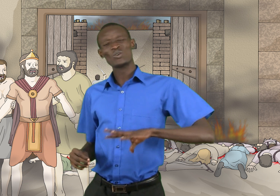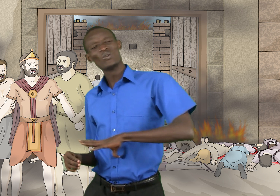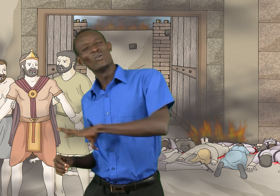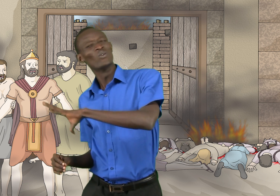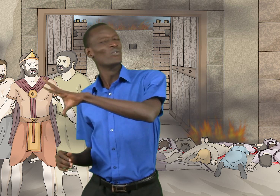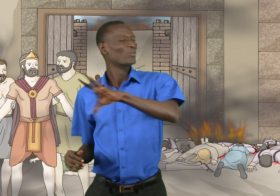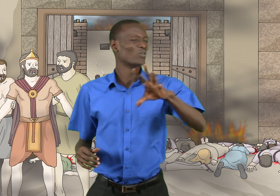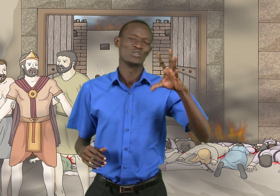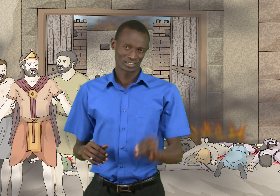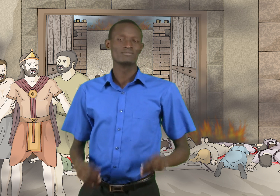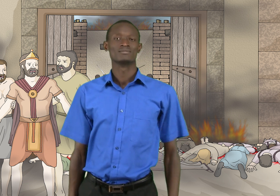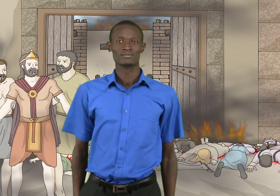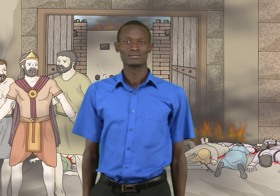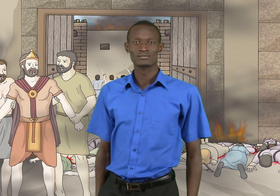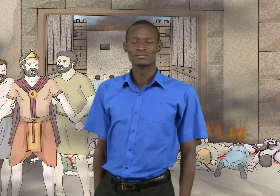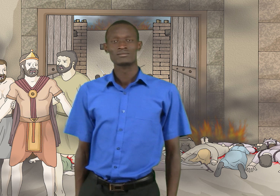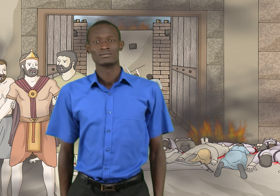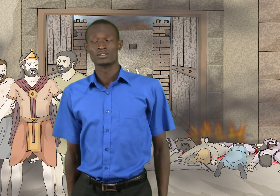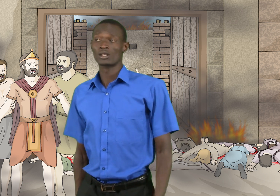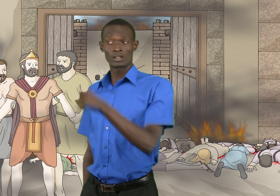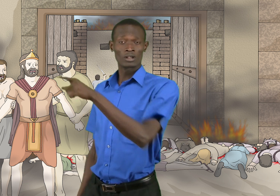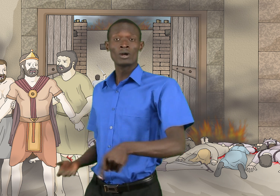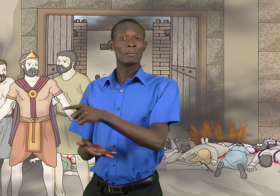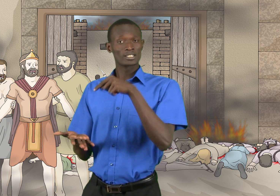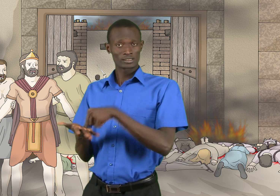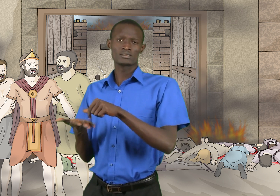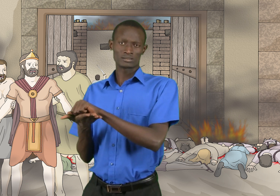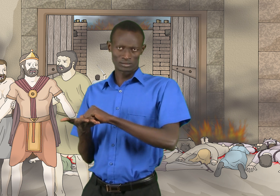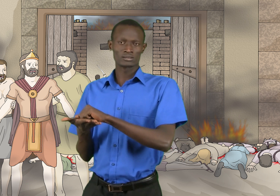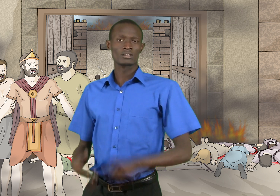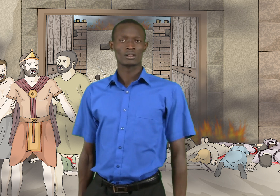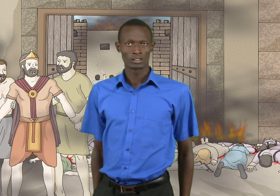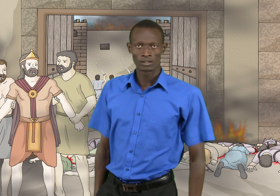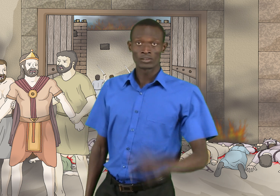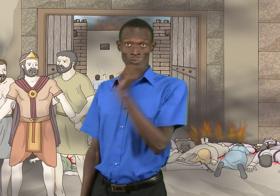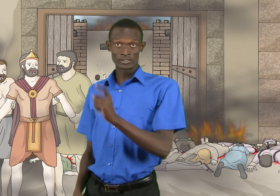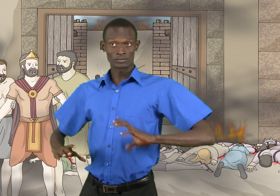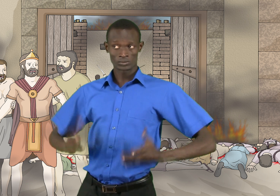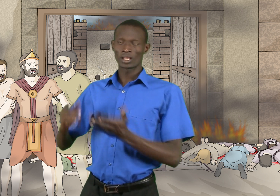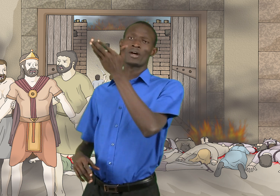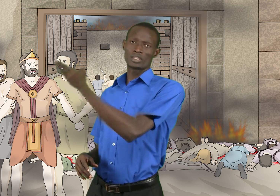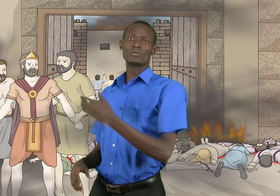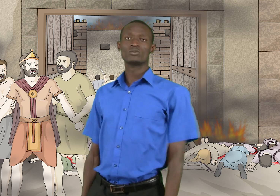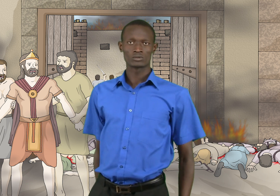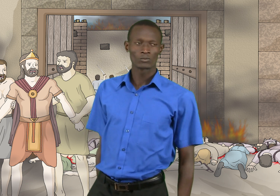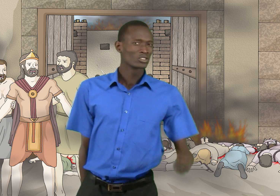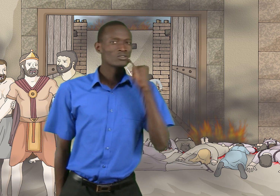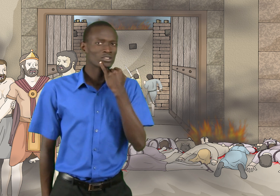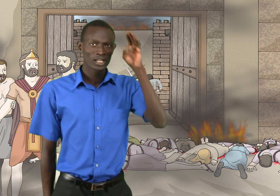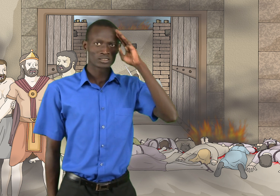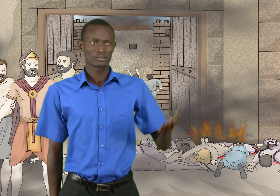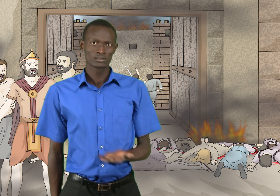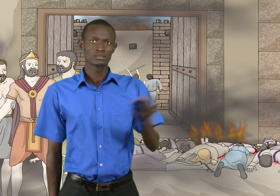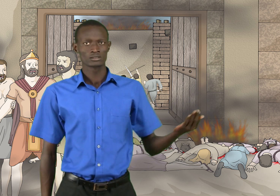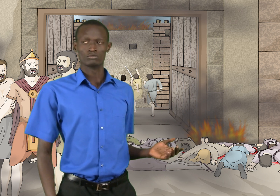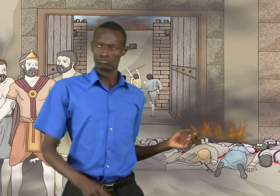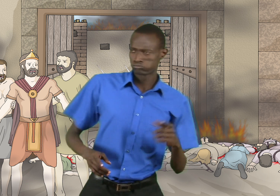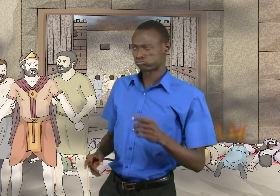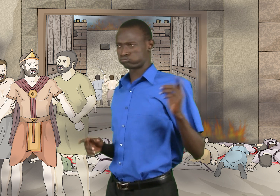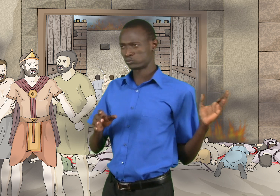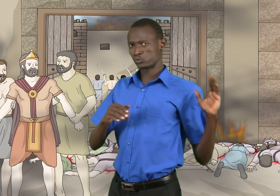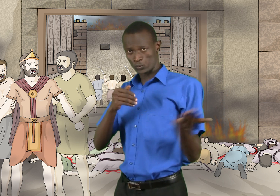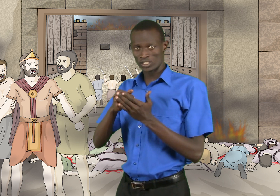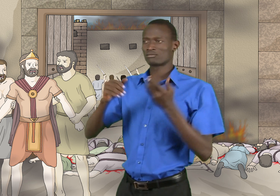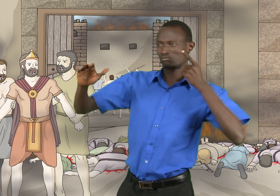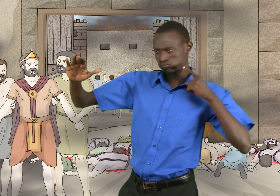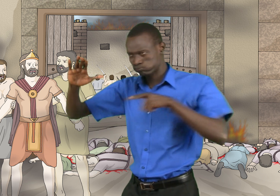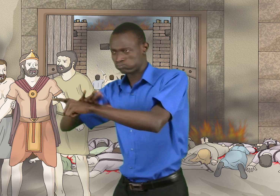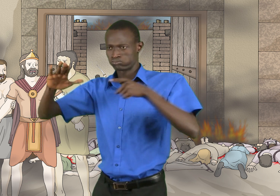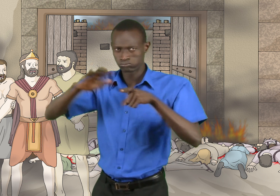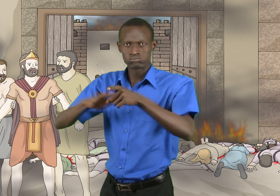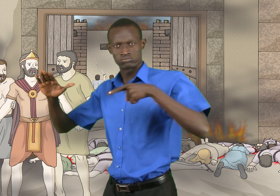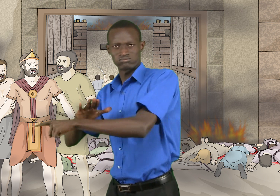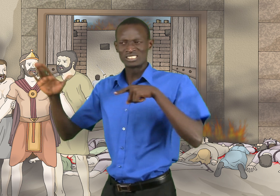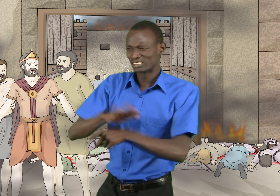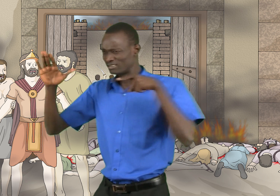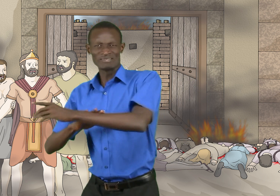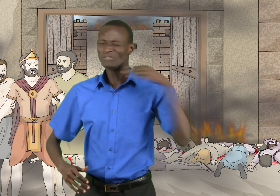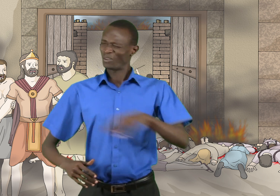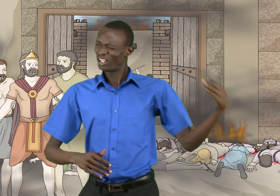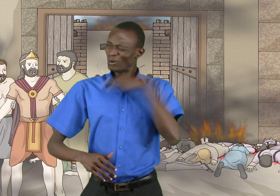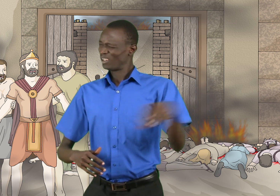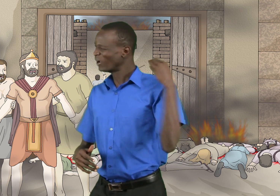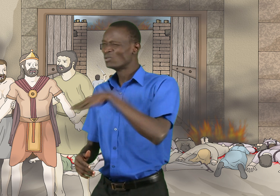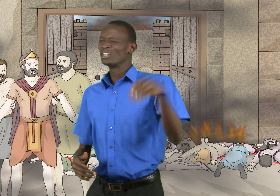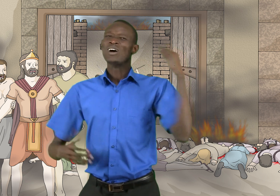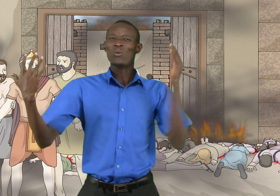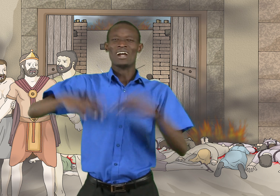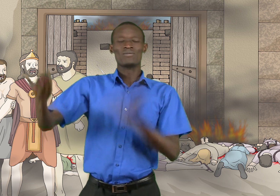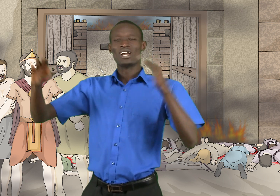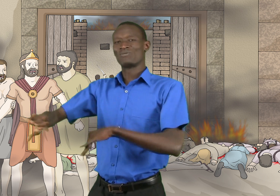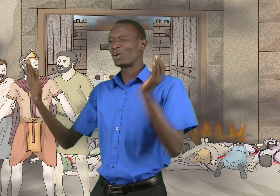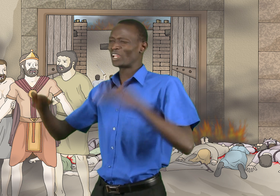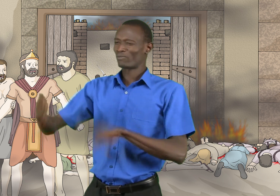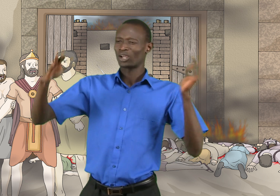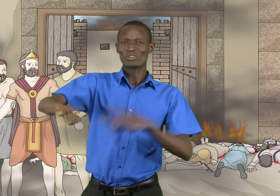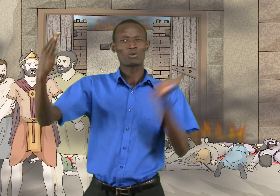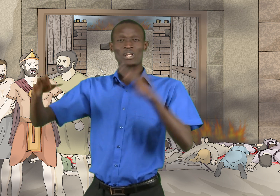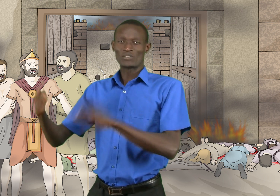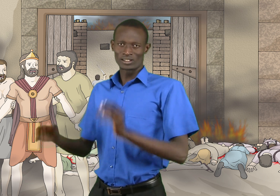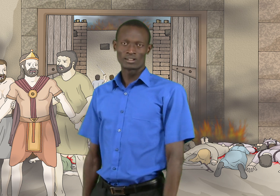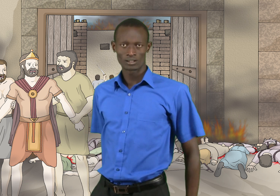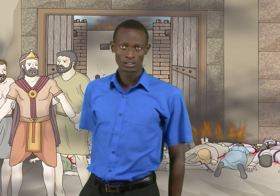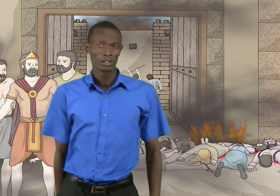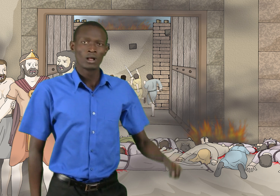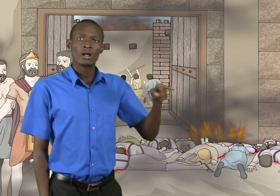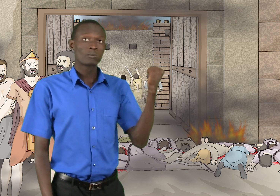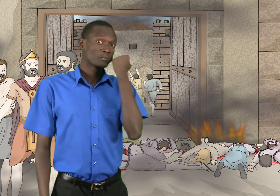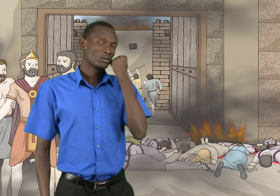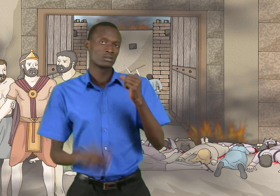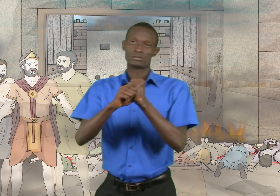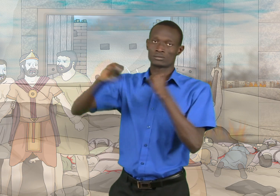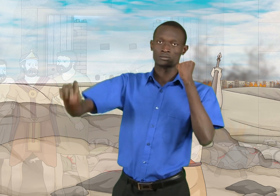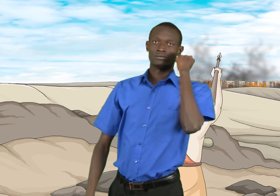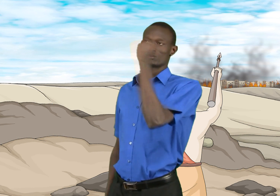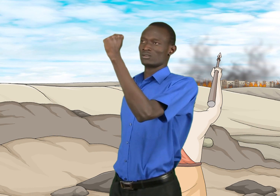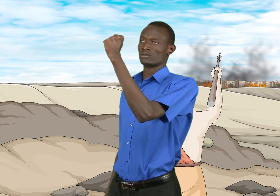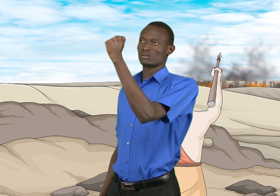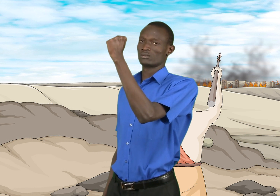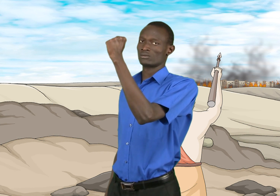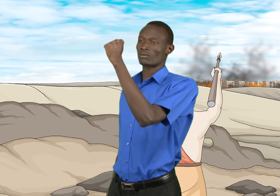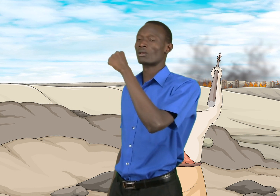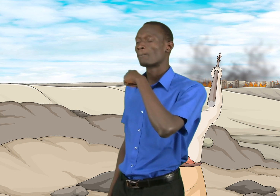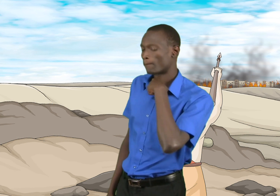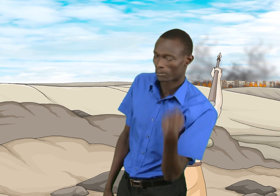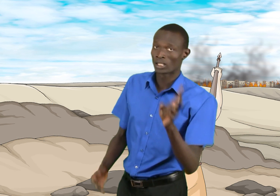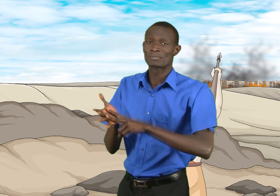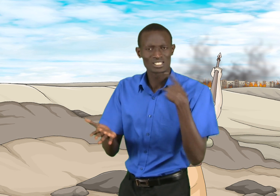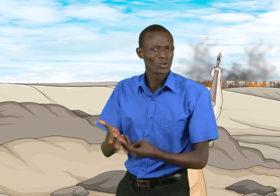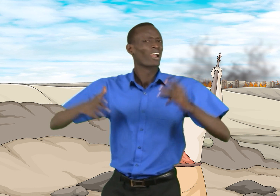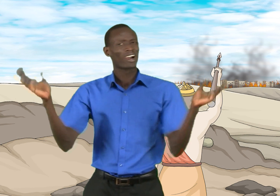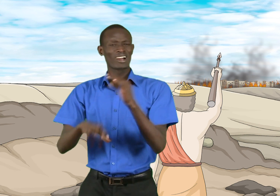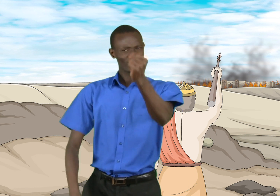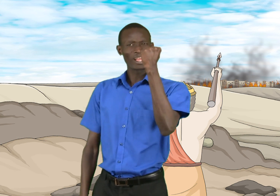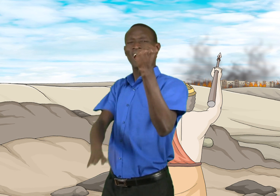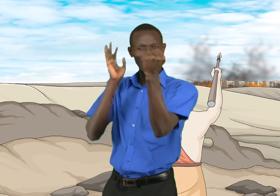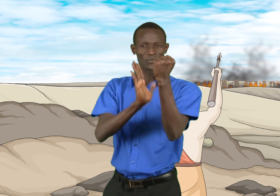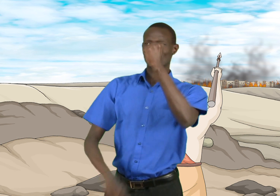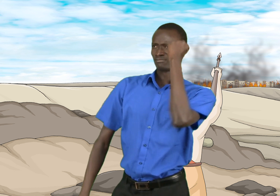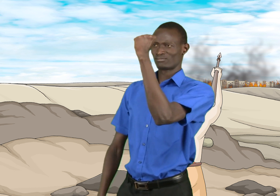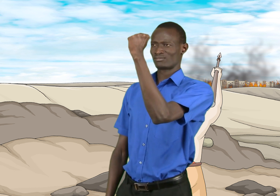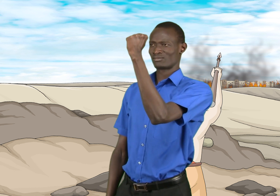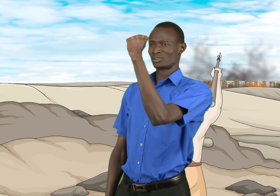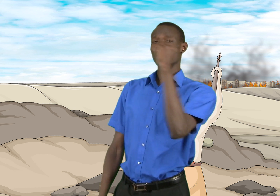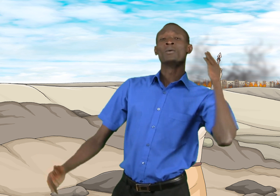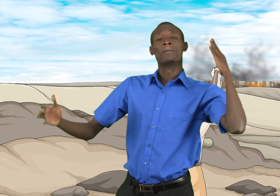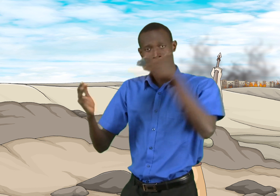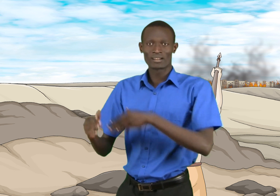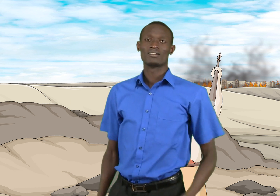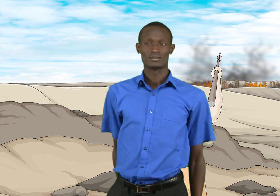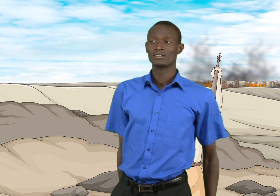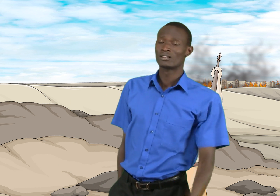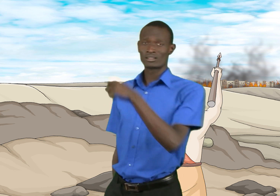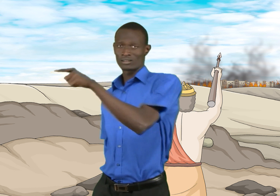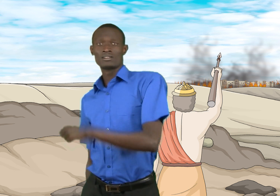A total of twelve thousand men and women fell that day—all the people of Ai.